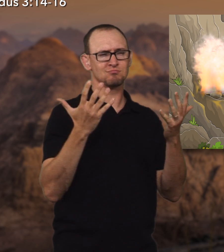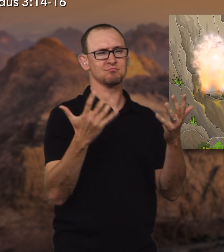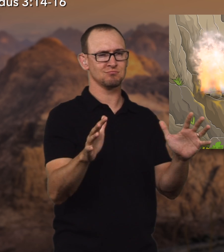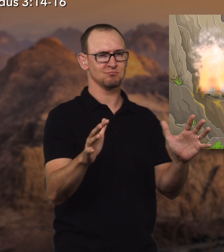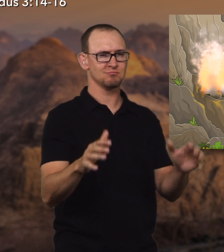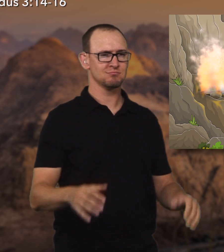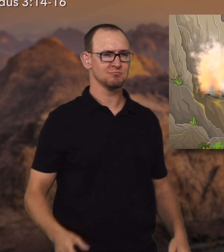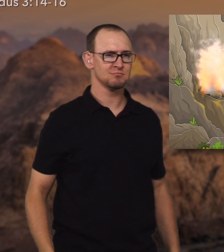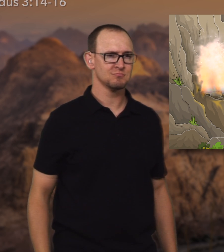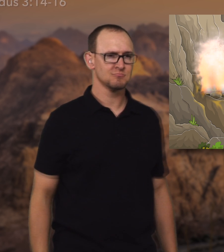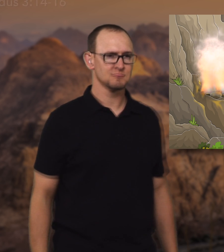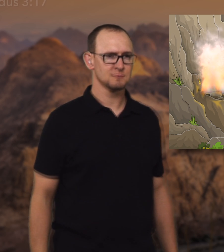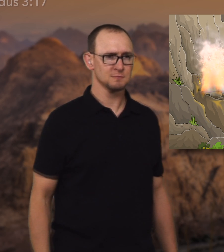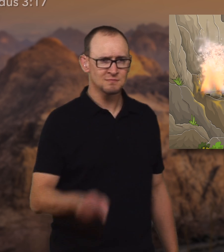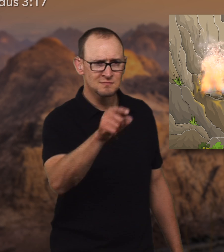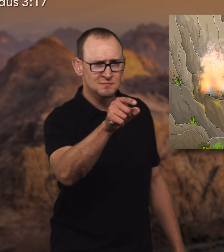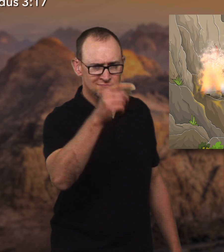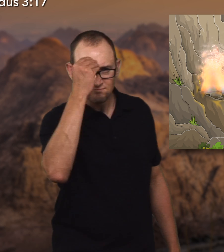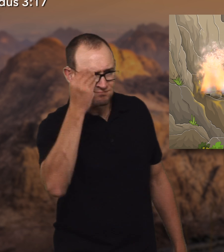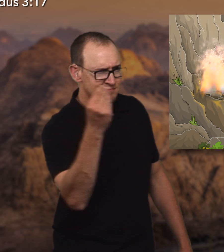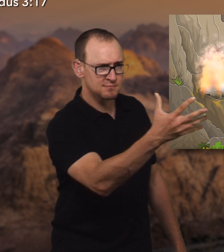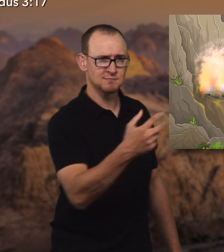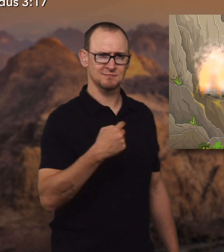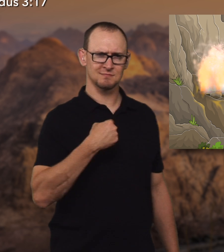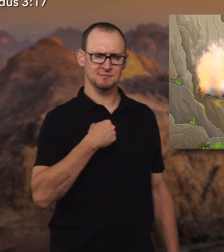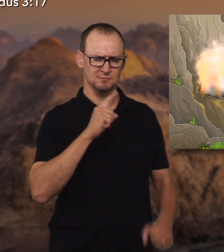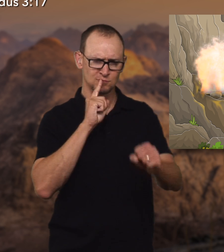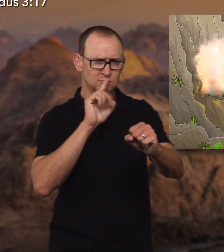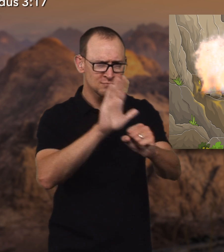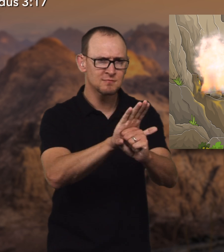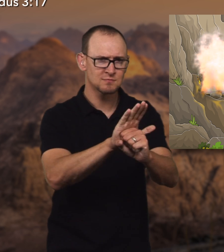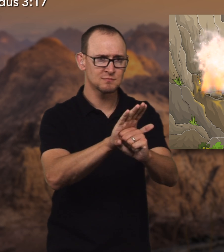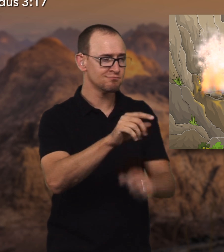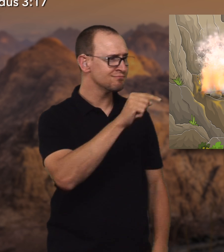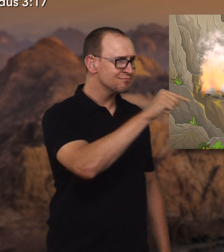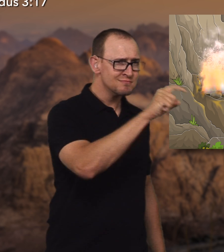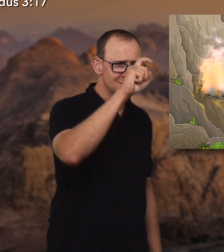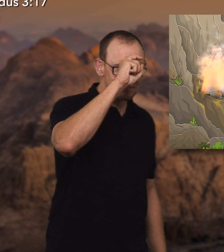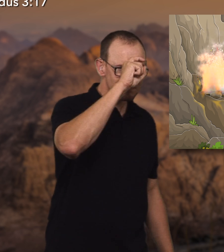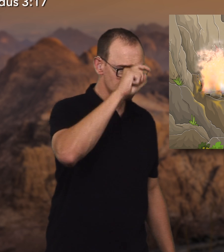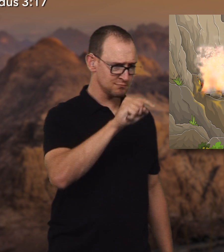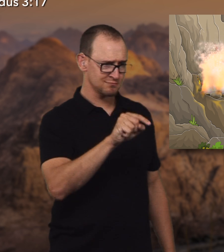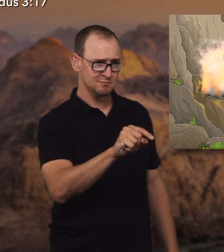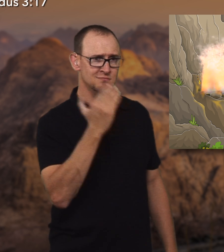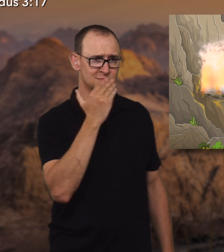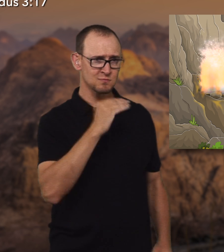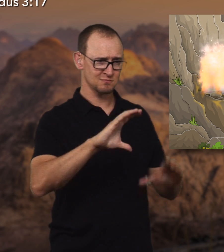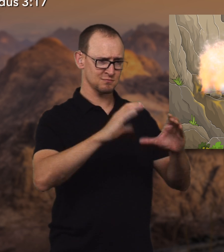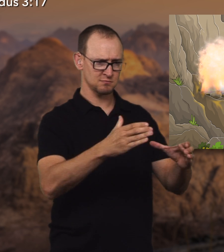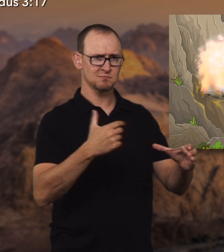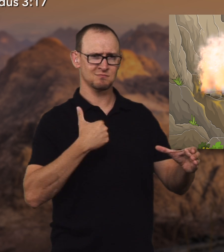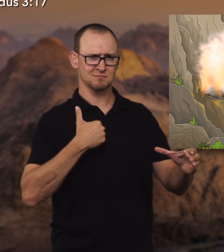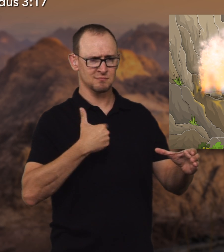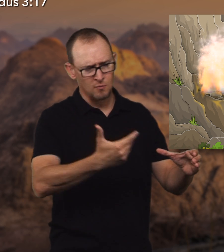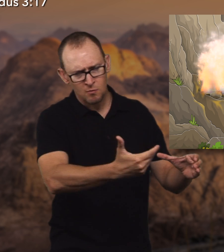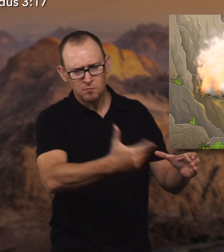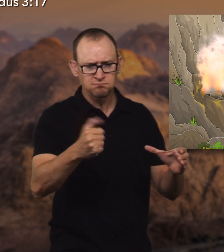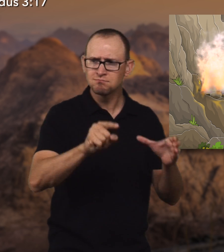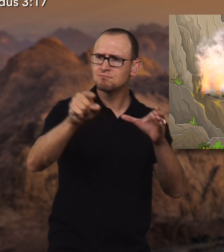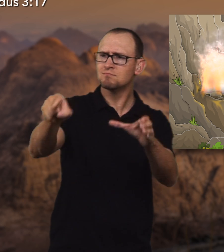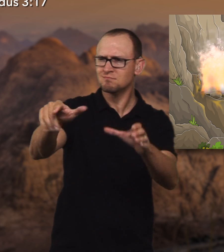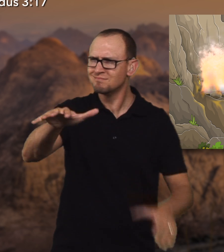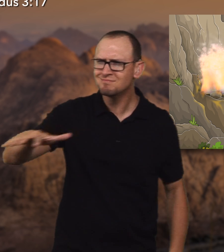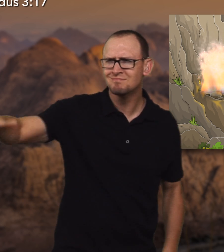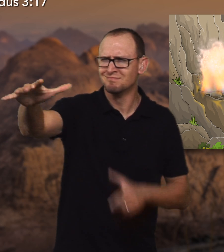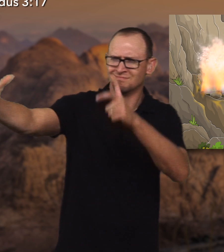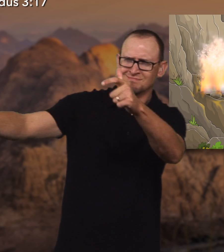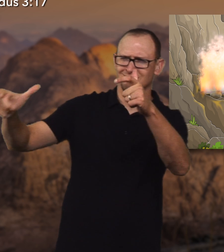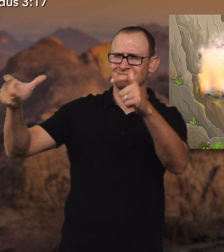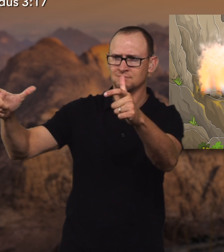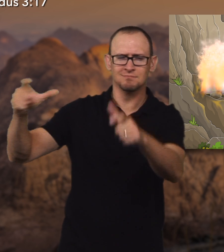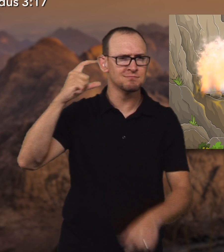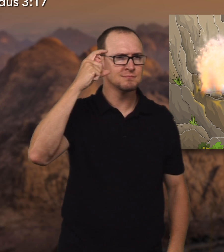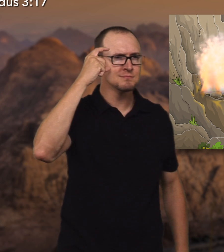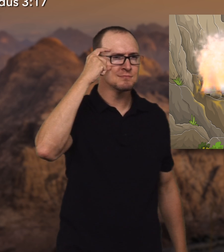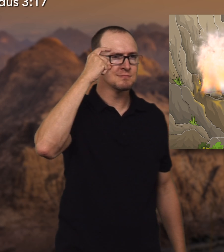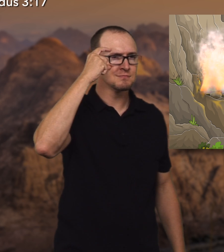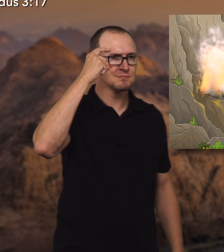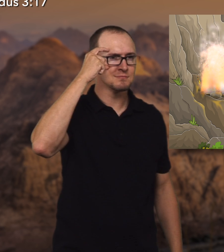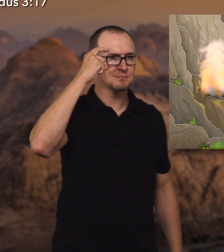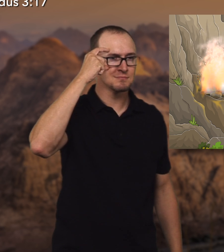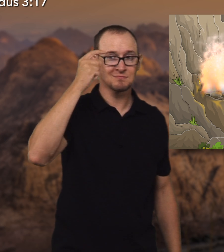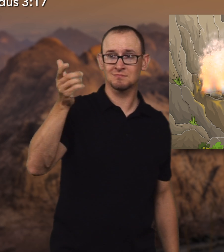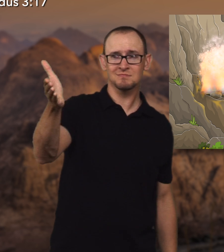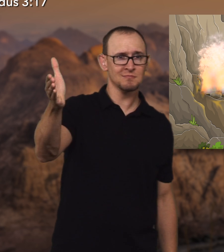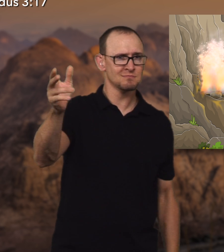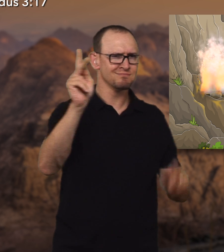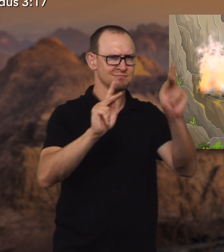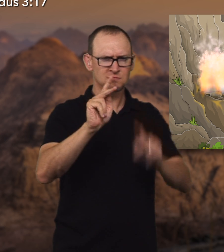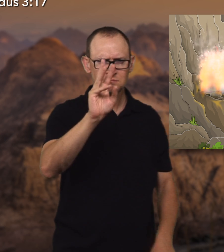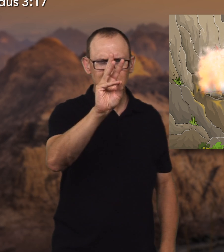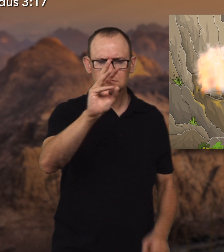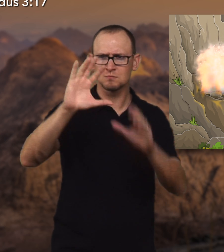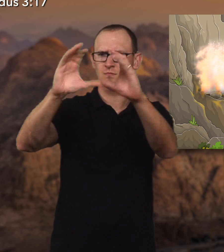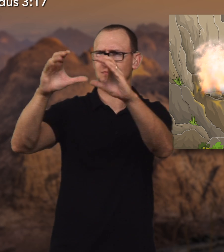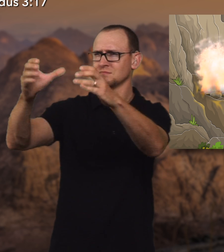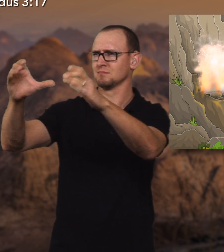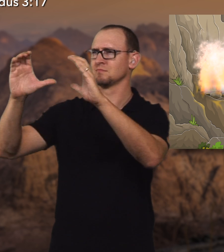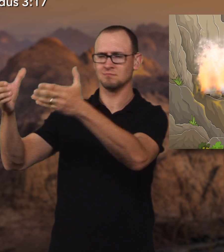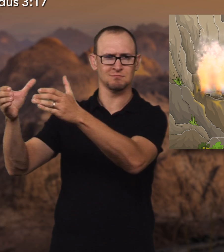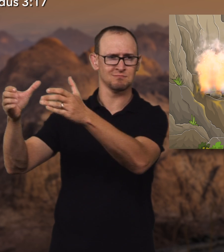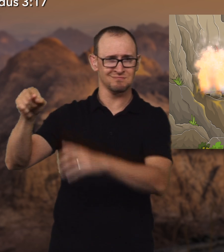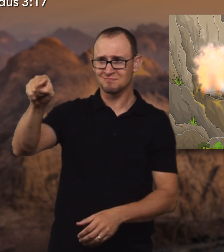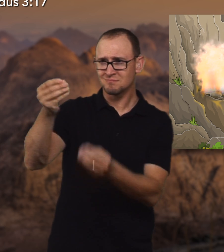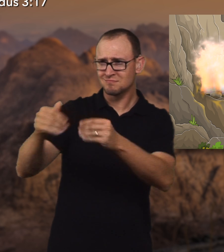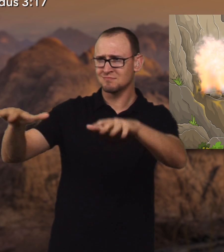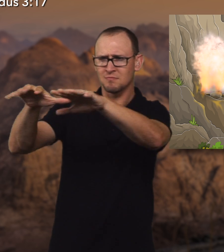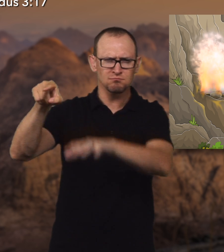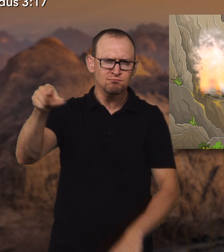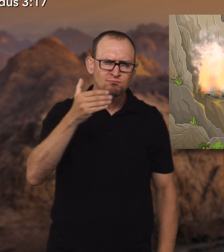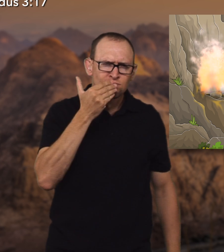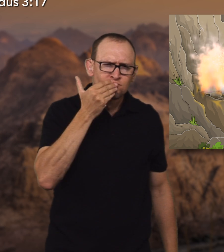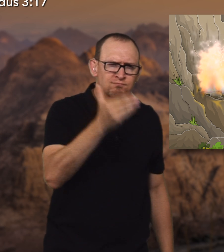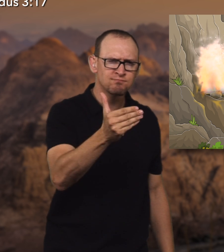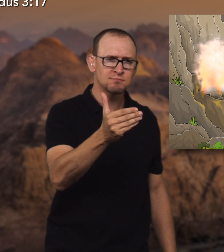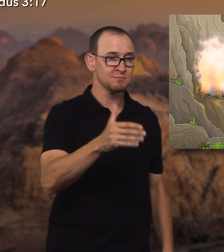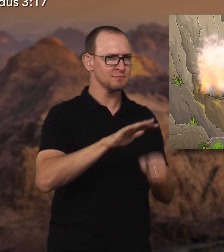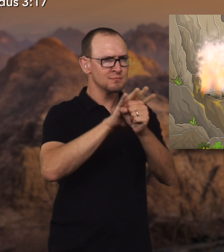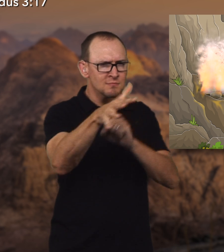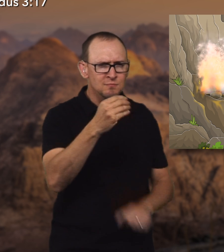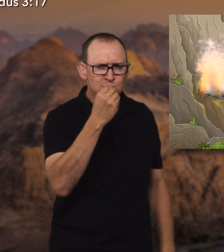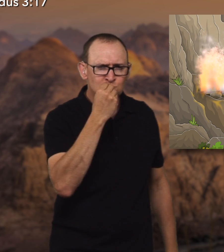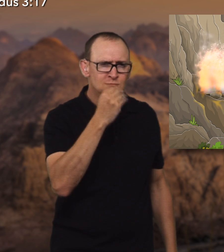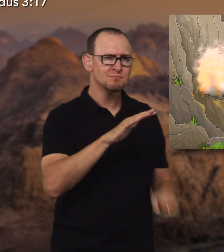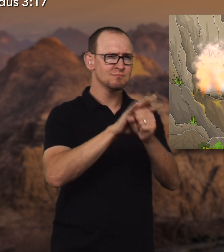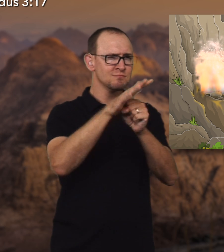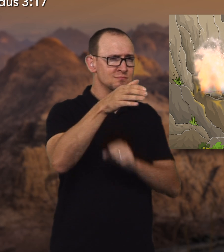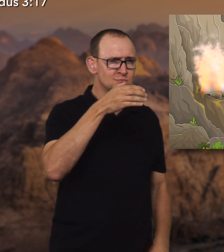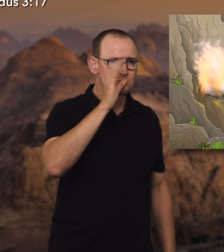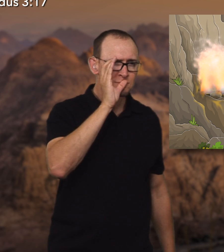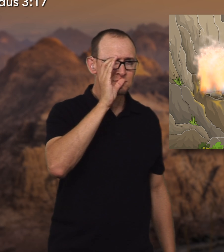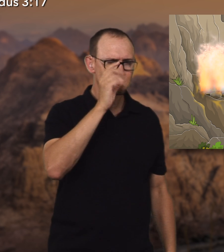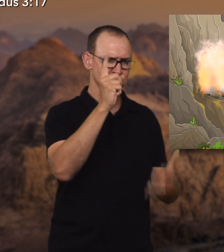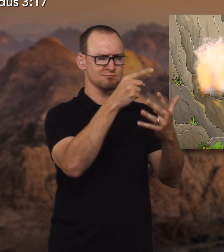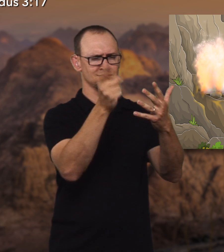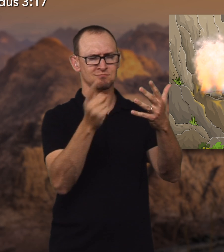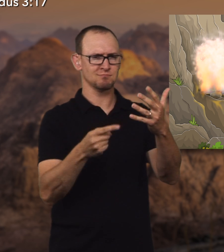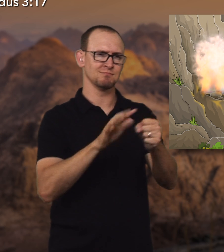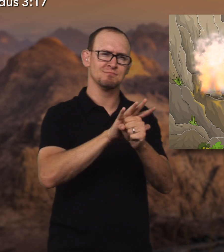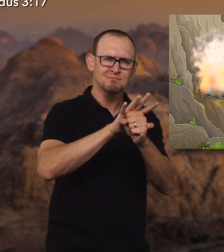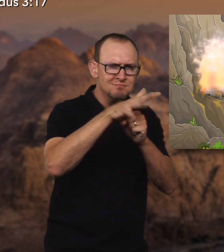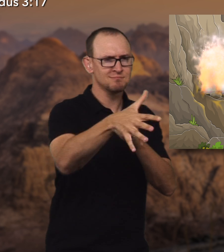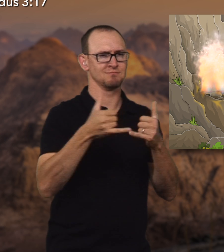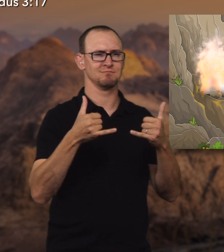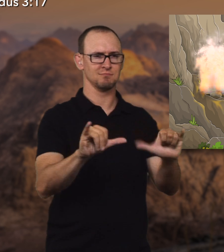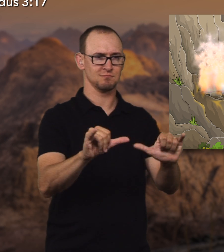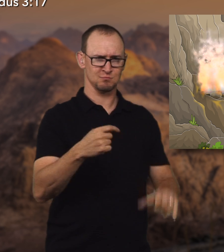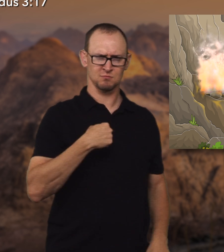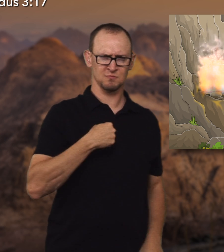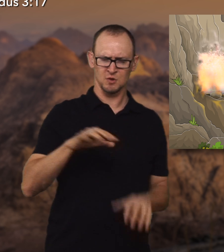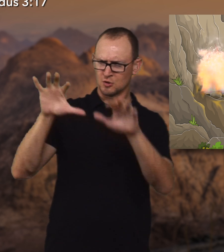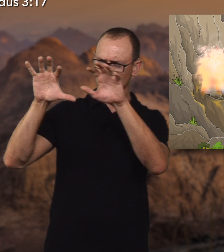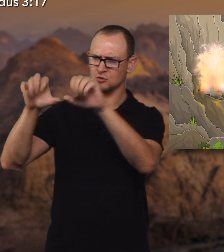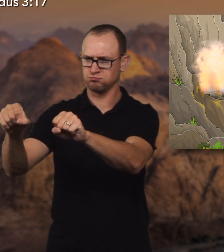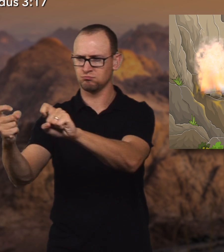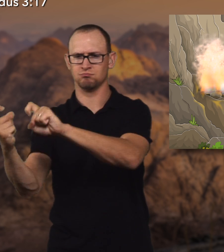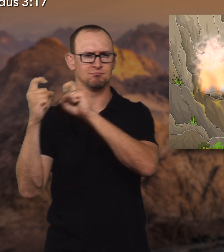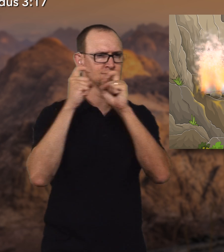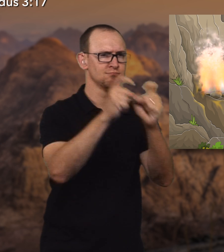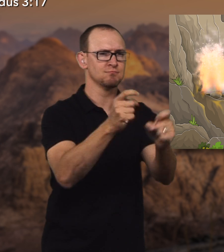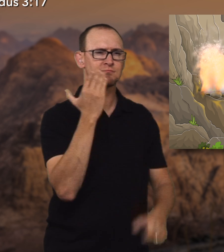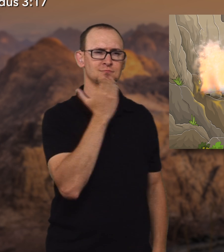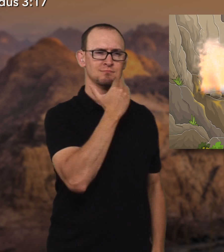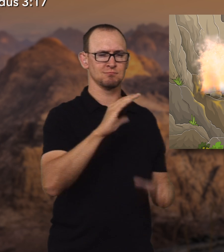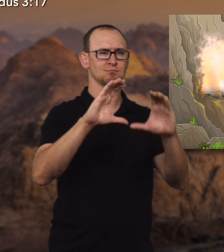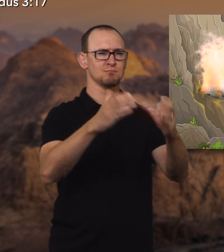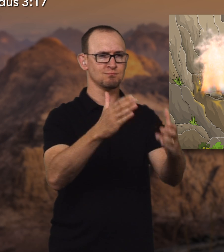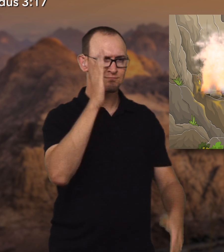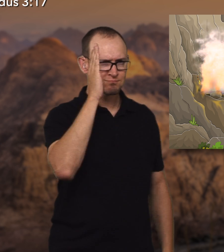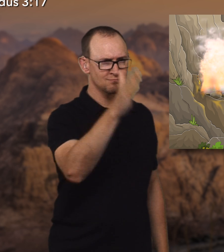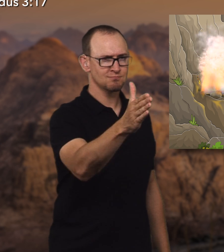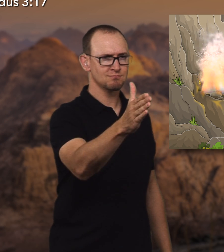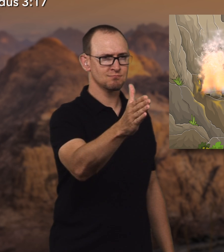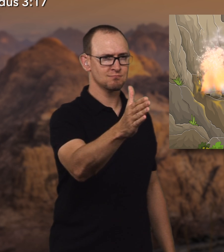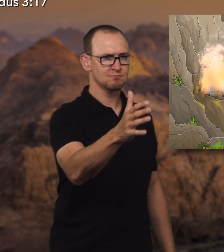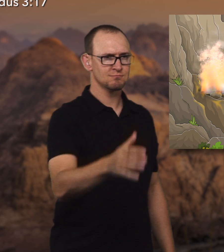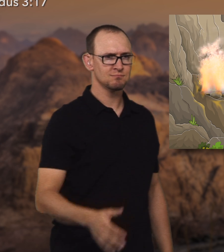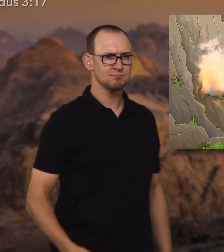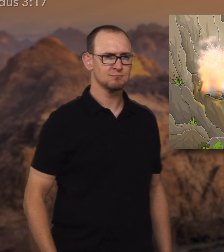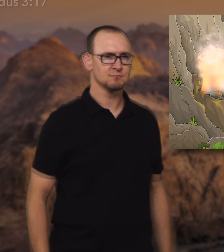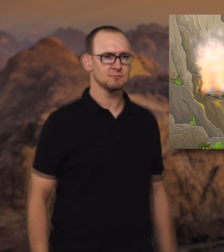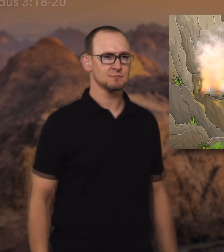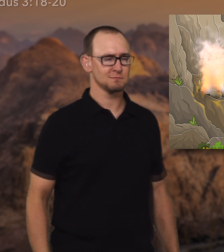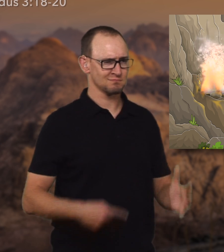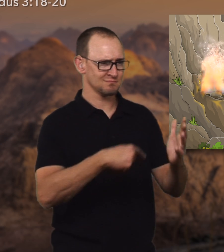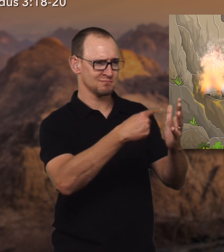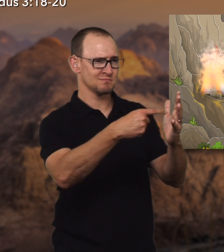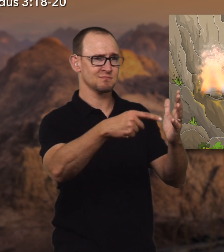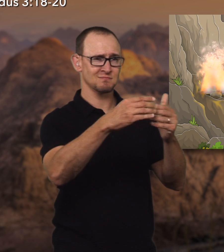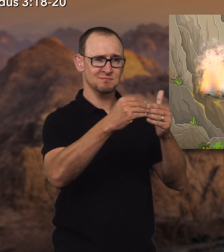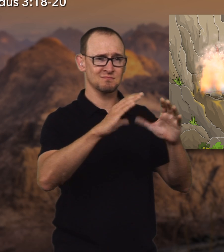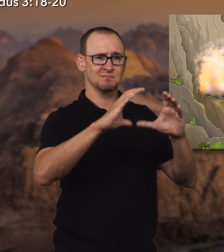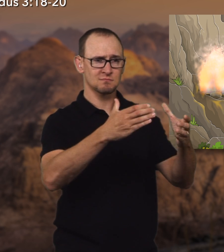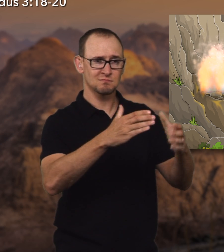And I have promised to bring you up out of your affliction in Egypt, into the land of the Canaanites, Hittites, Amorites, Perizzites, Hivites, and Jebusites—a land flowing with milk and honey.’